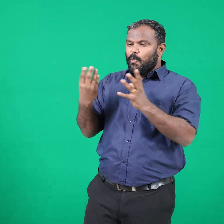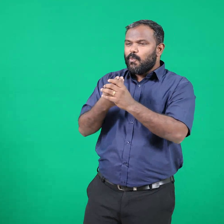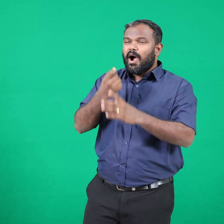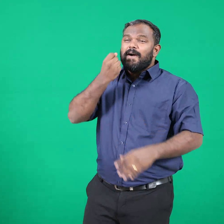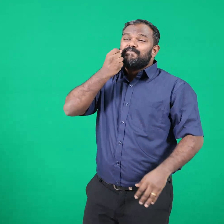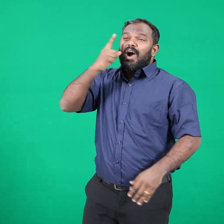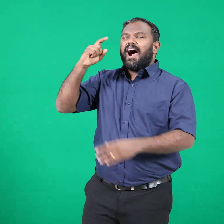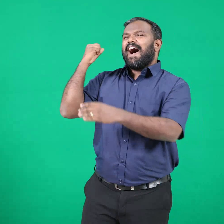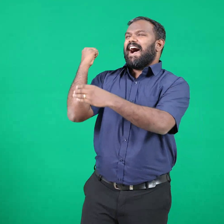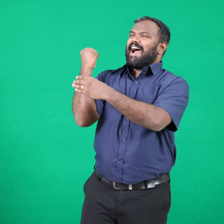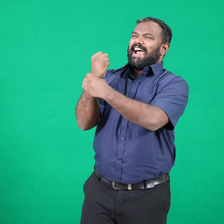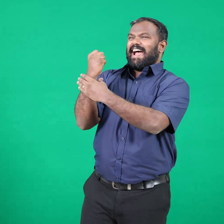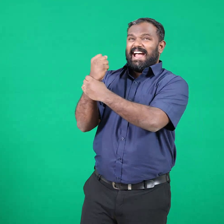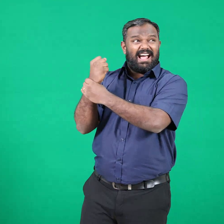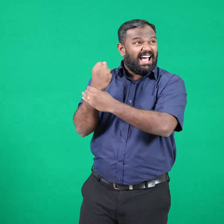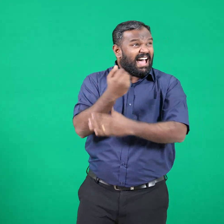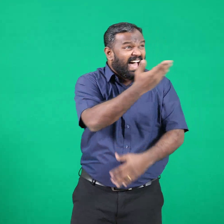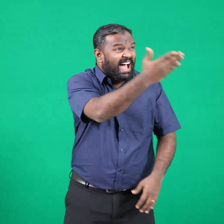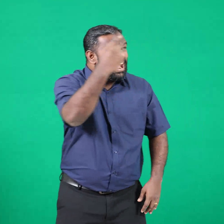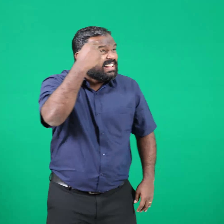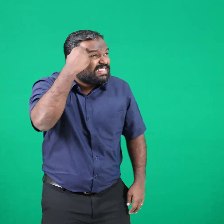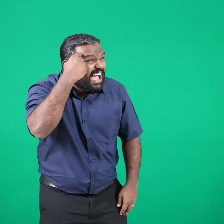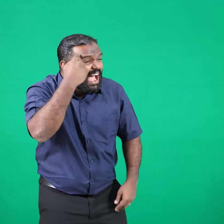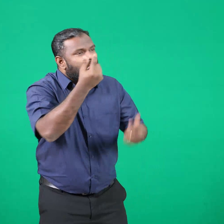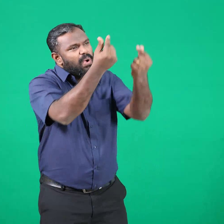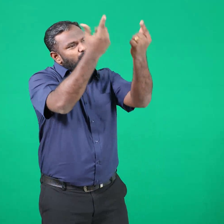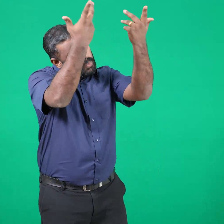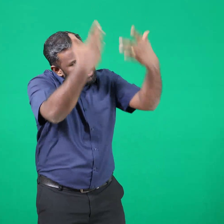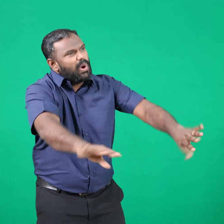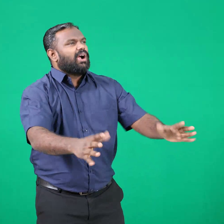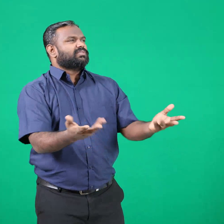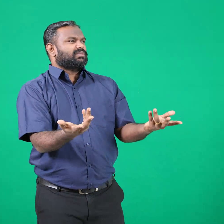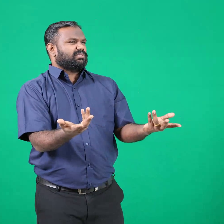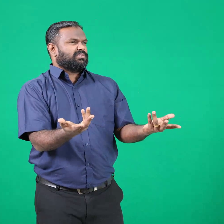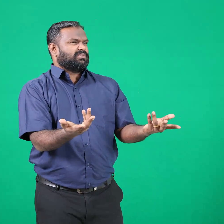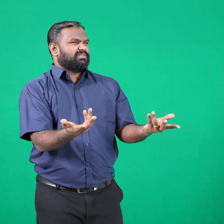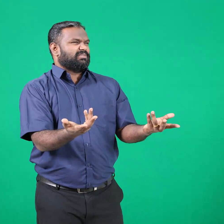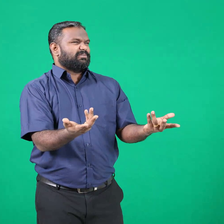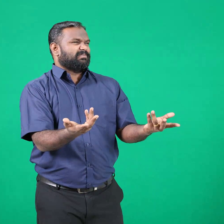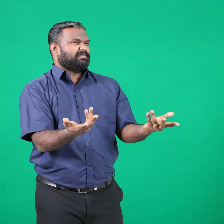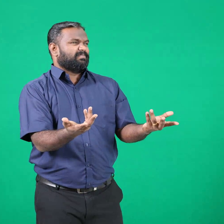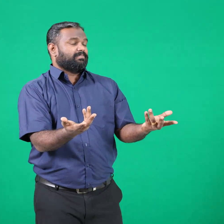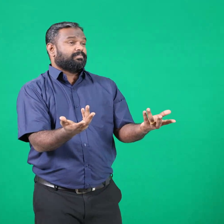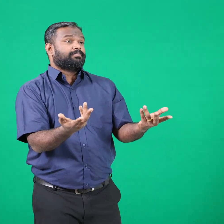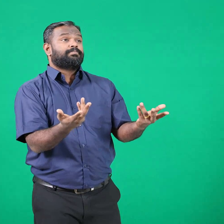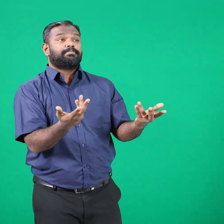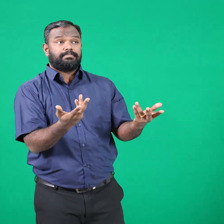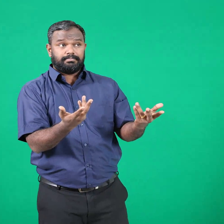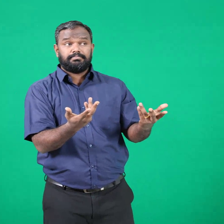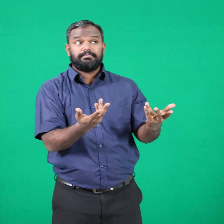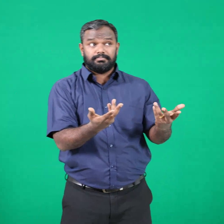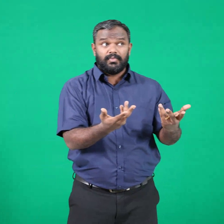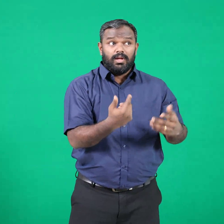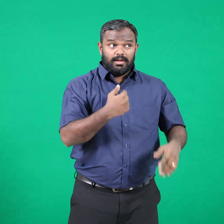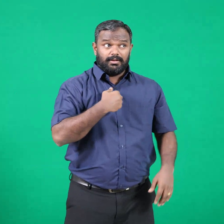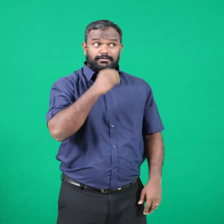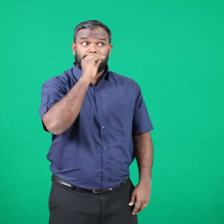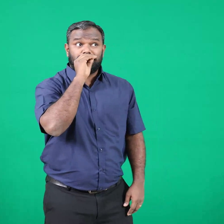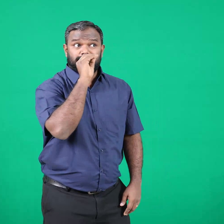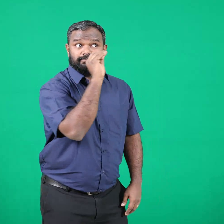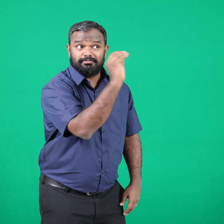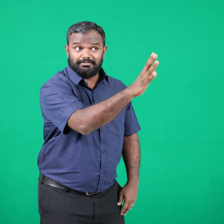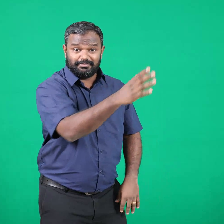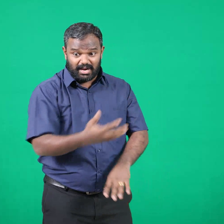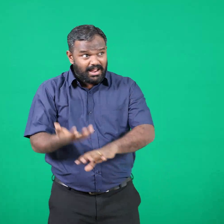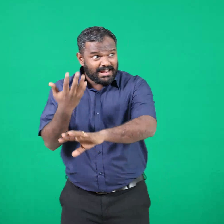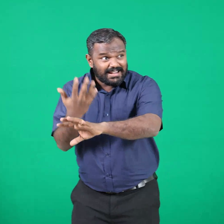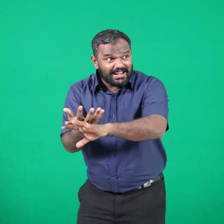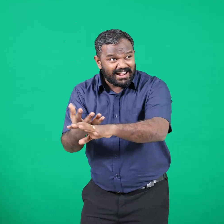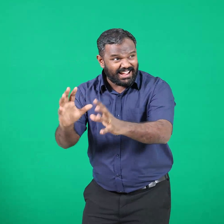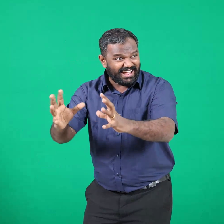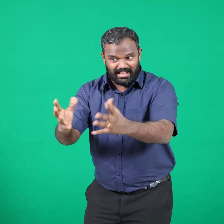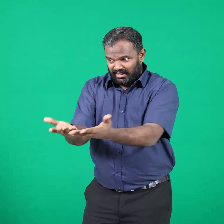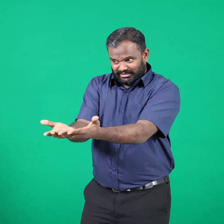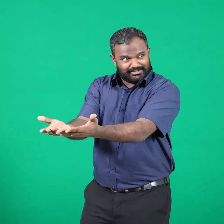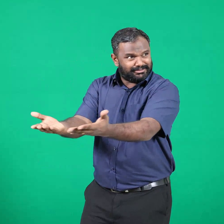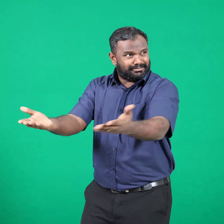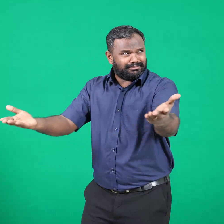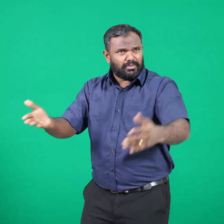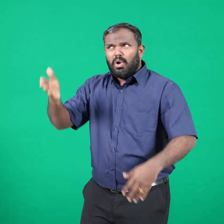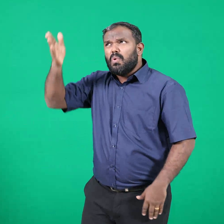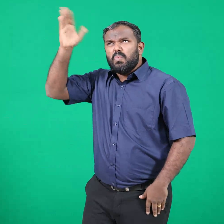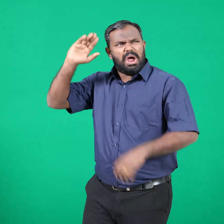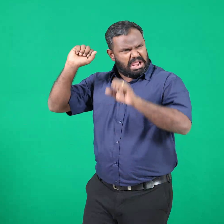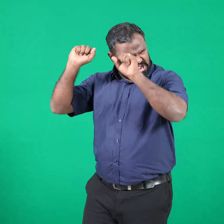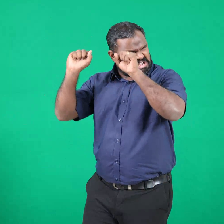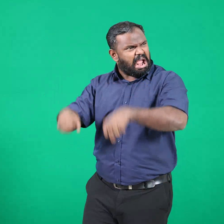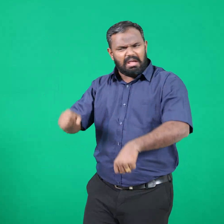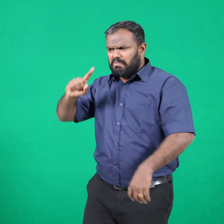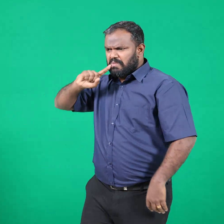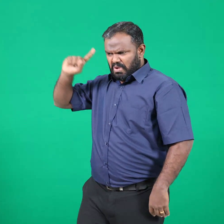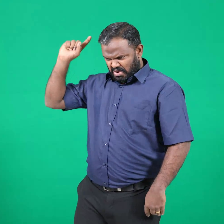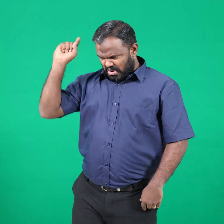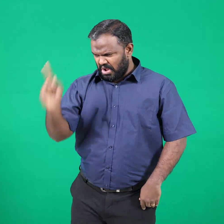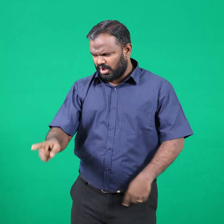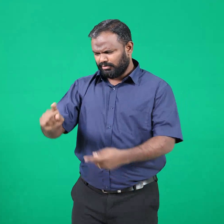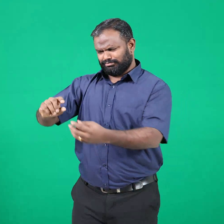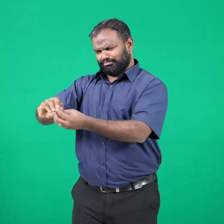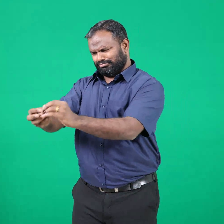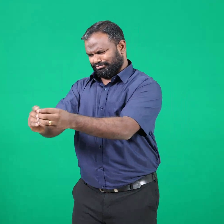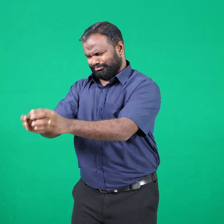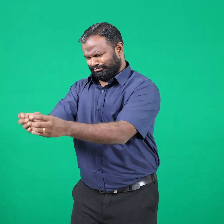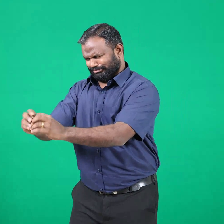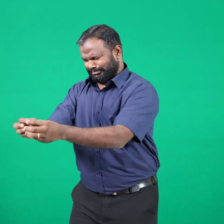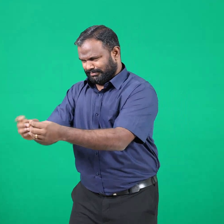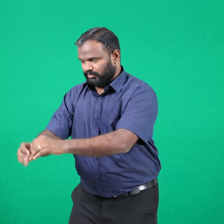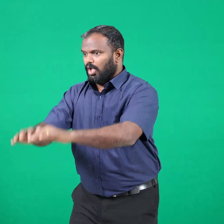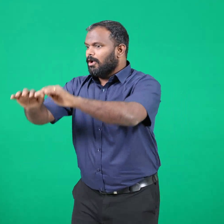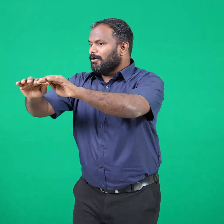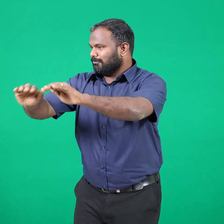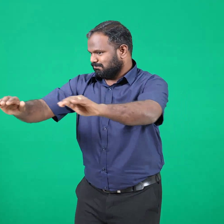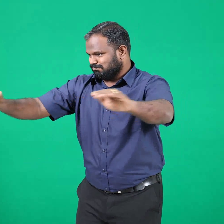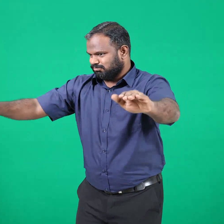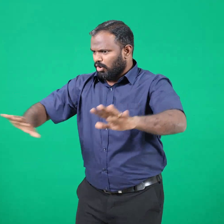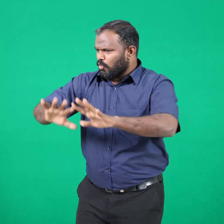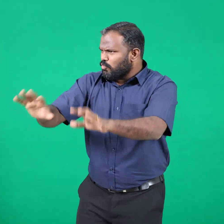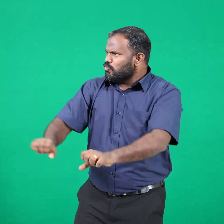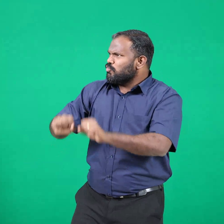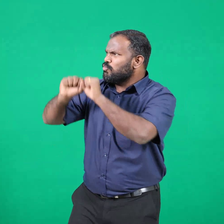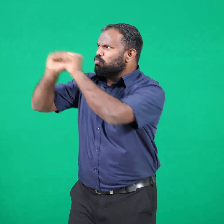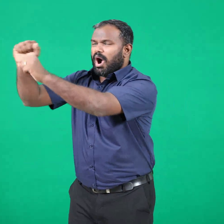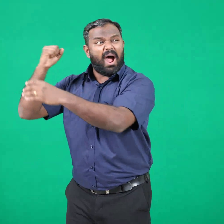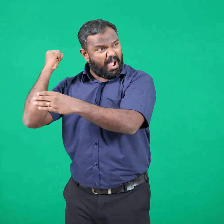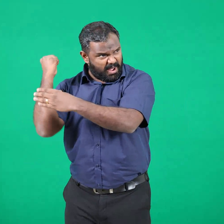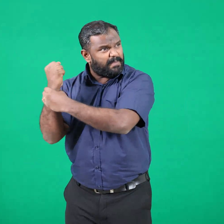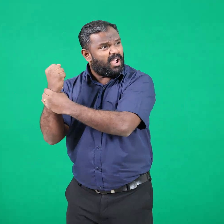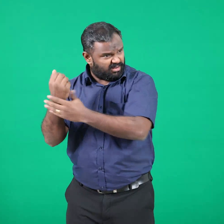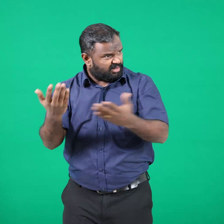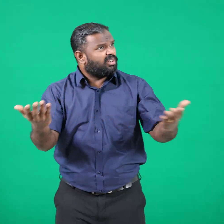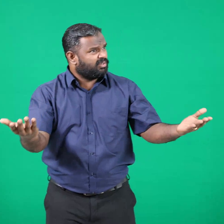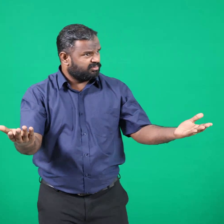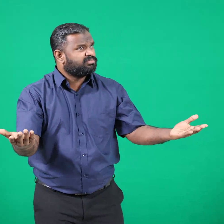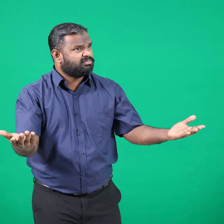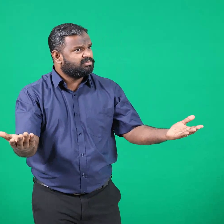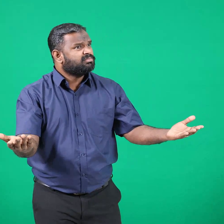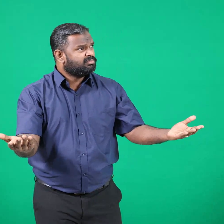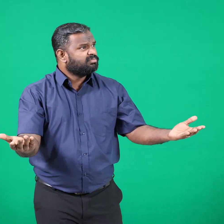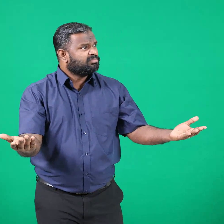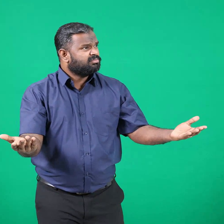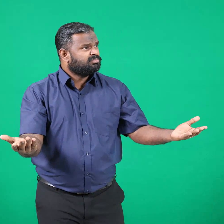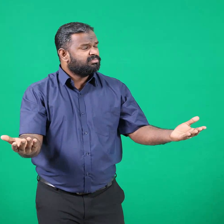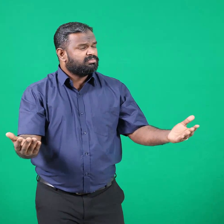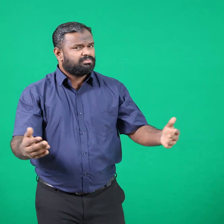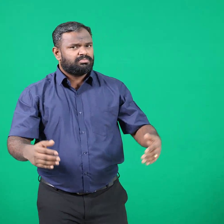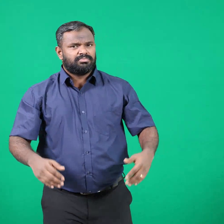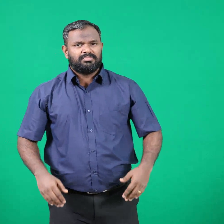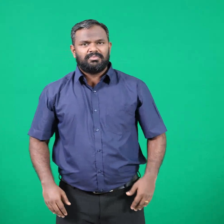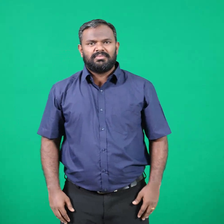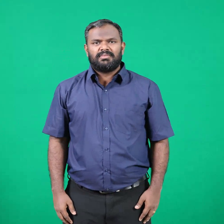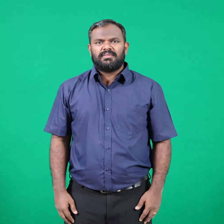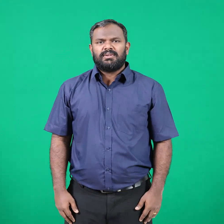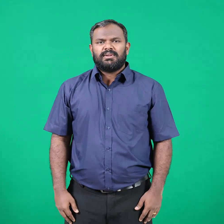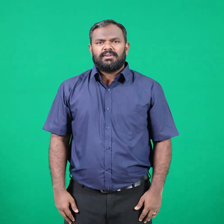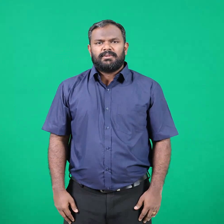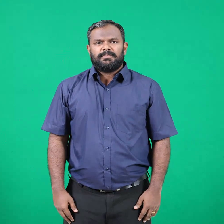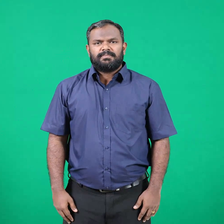For I tell you that out of these stones God can raise up children for Abraham.